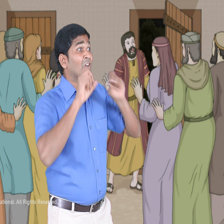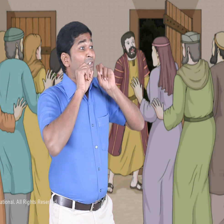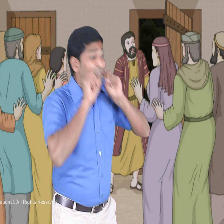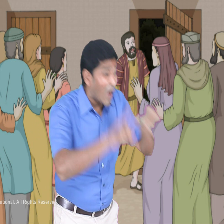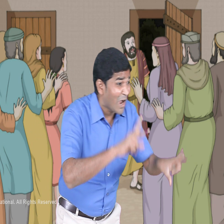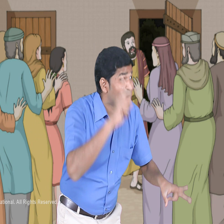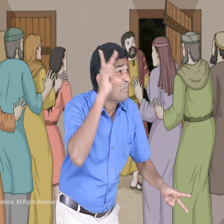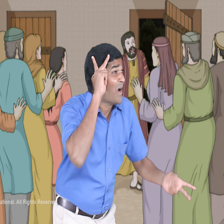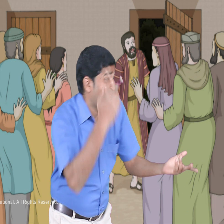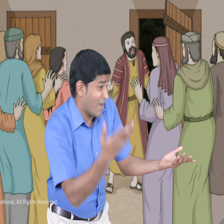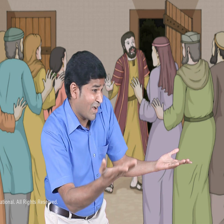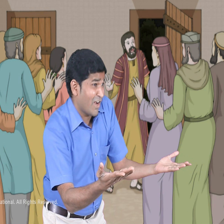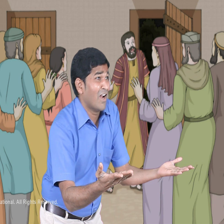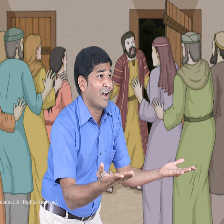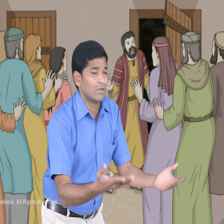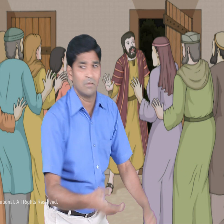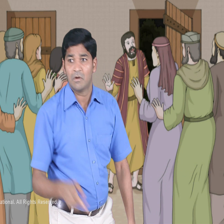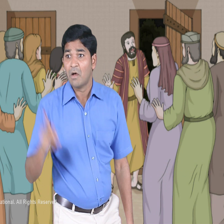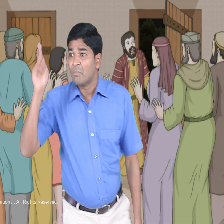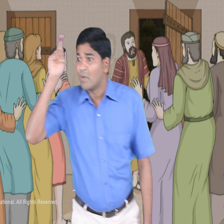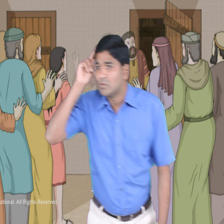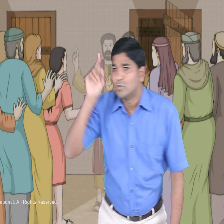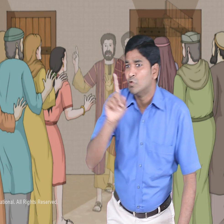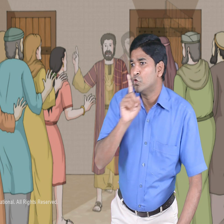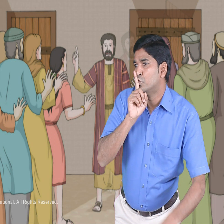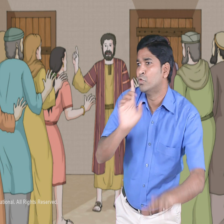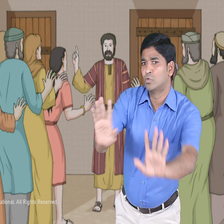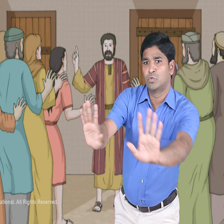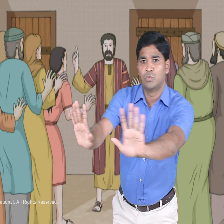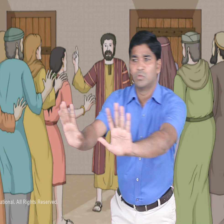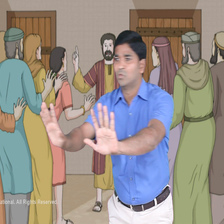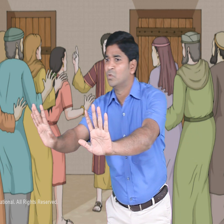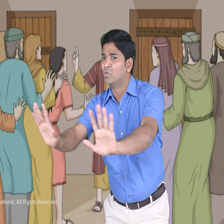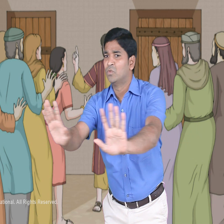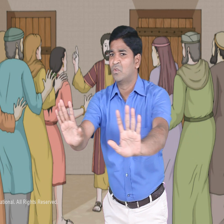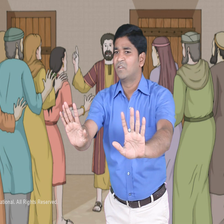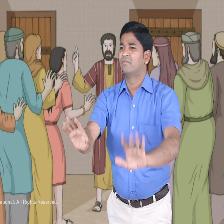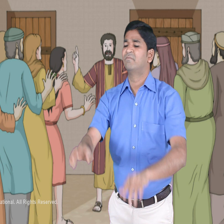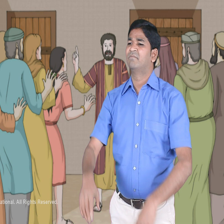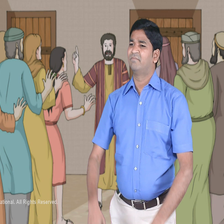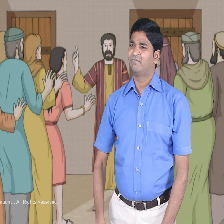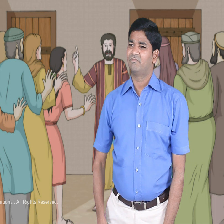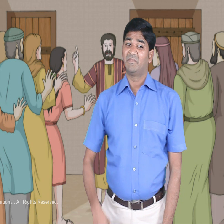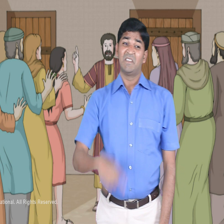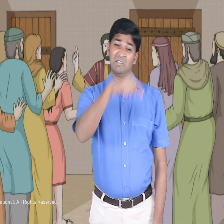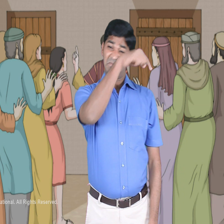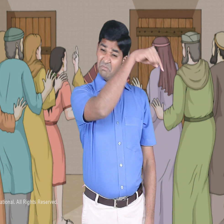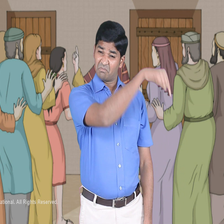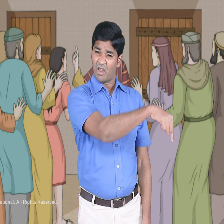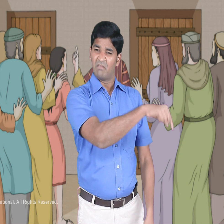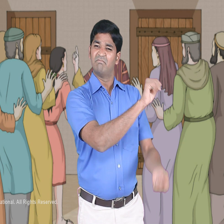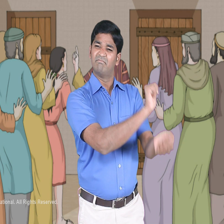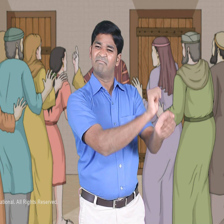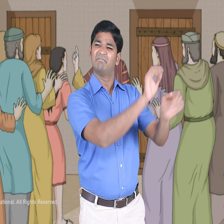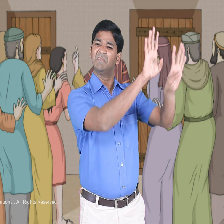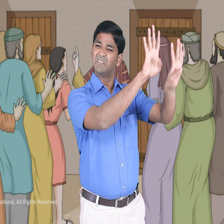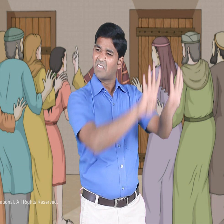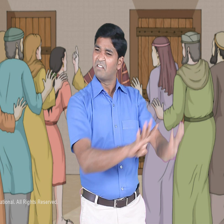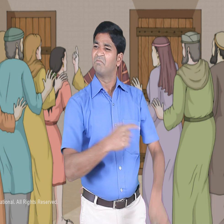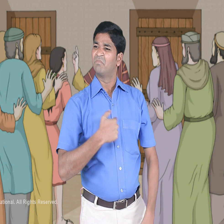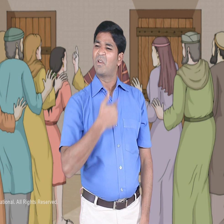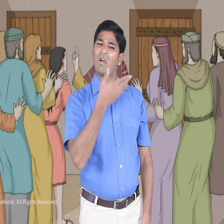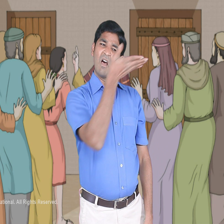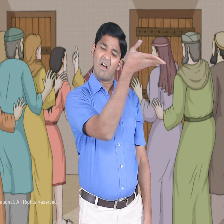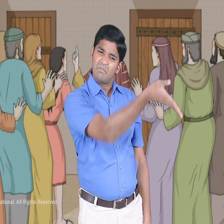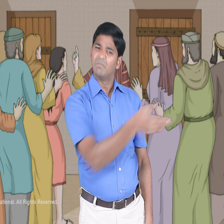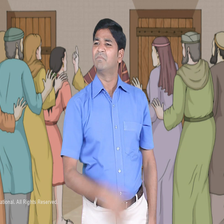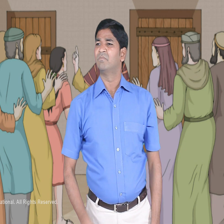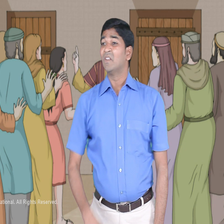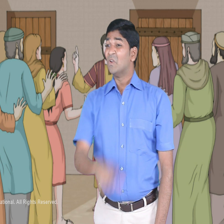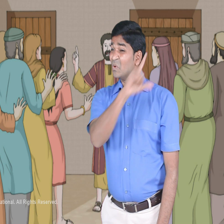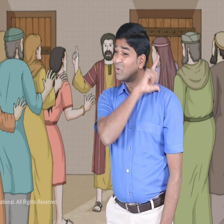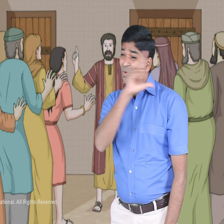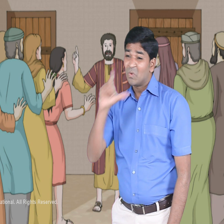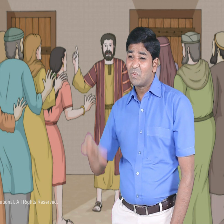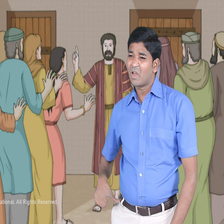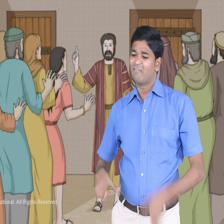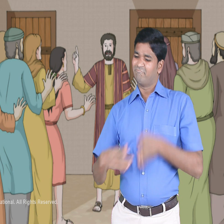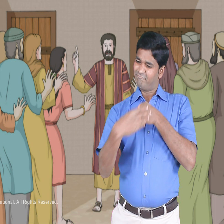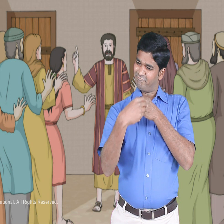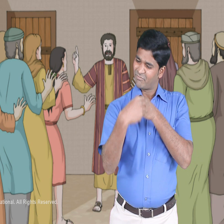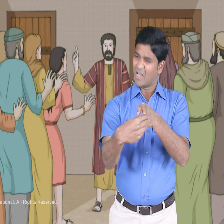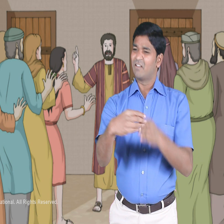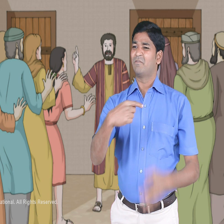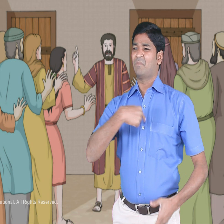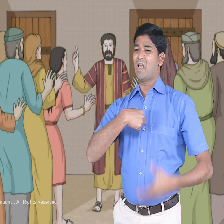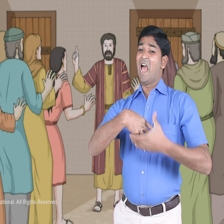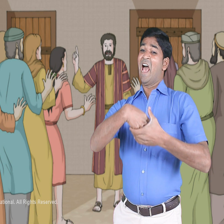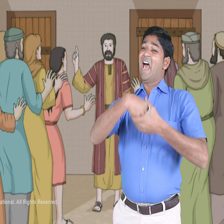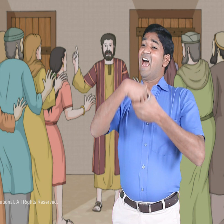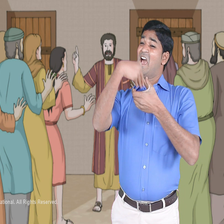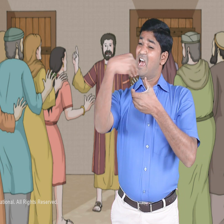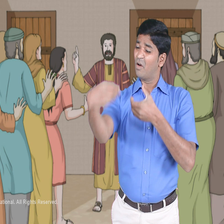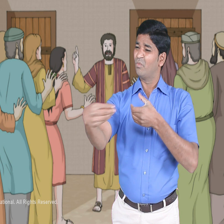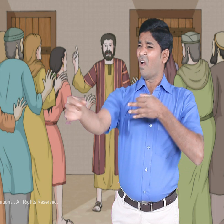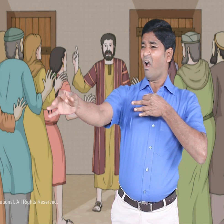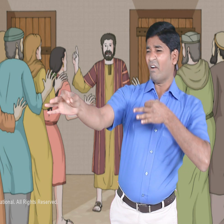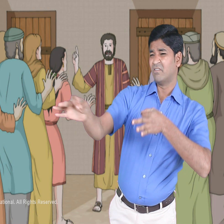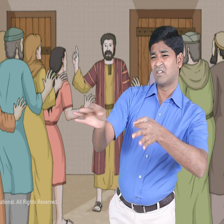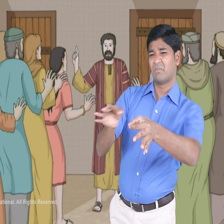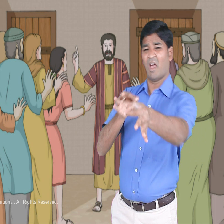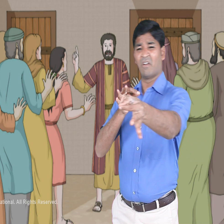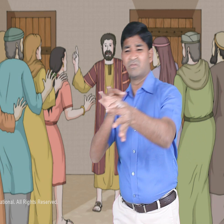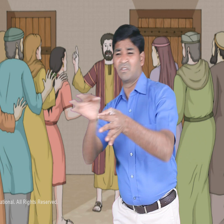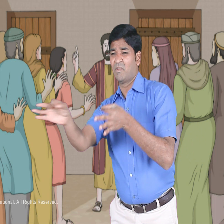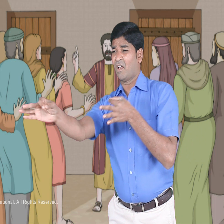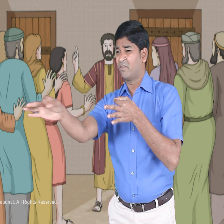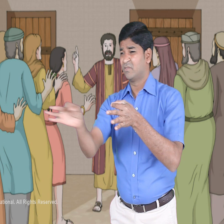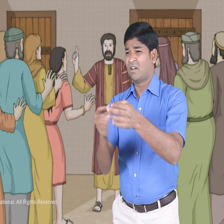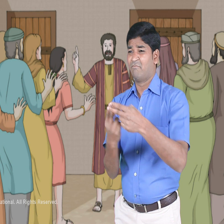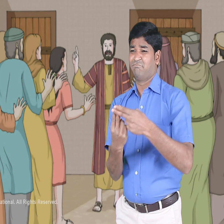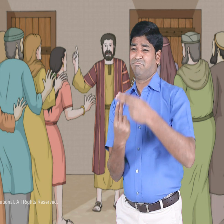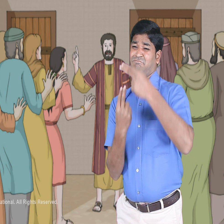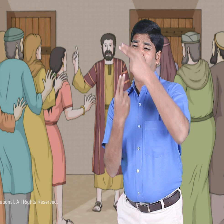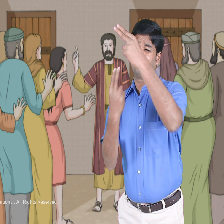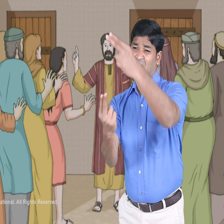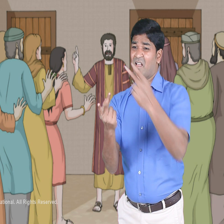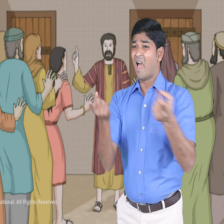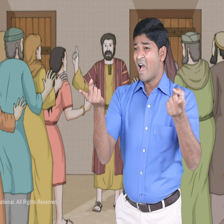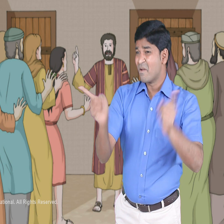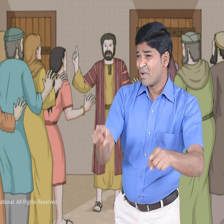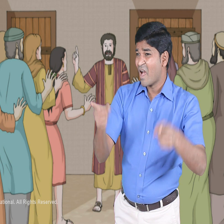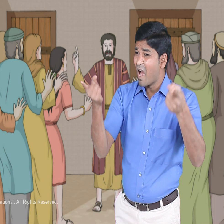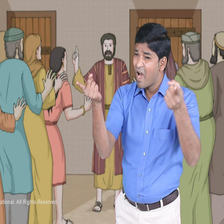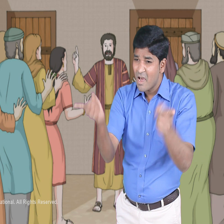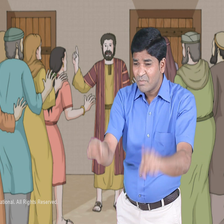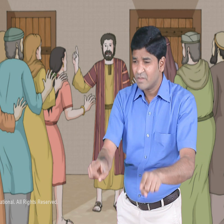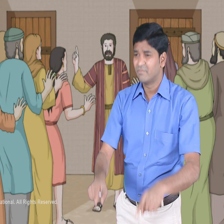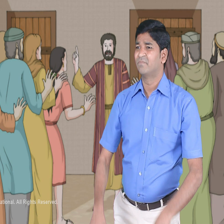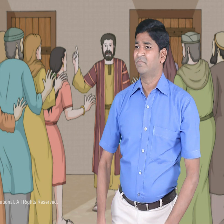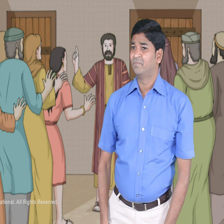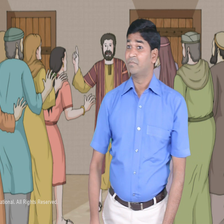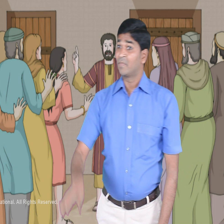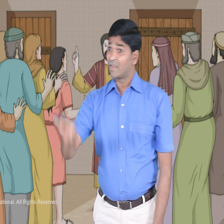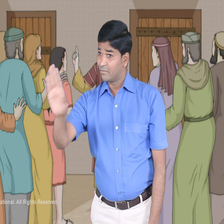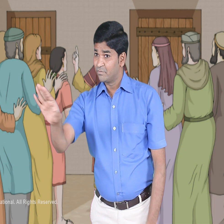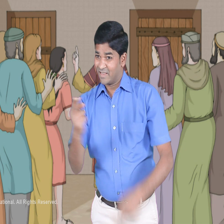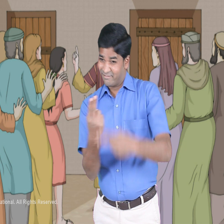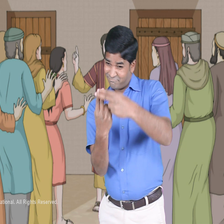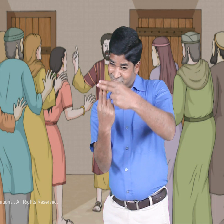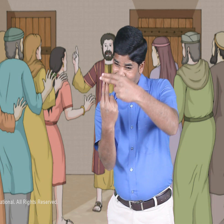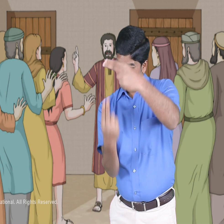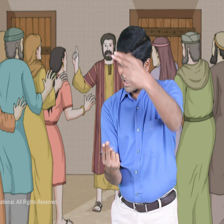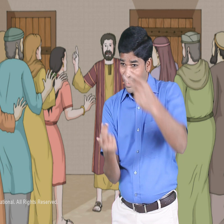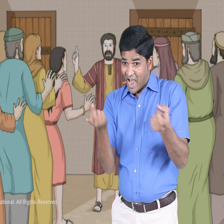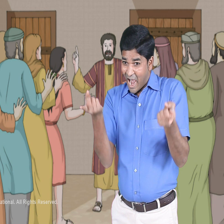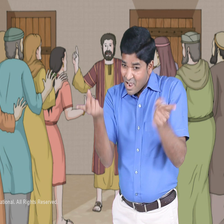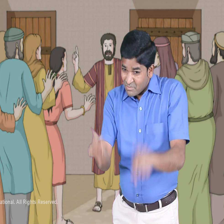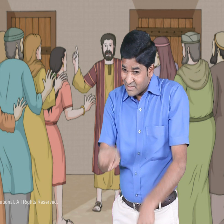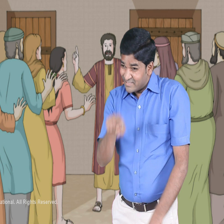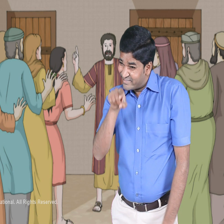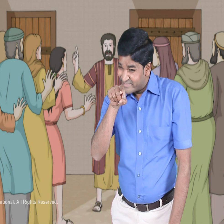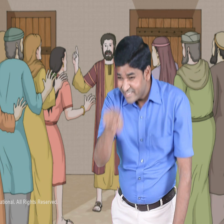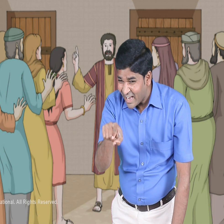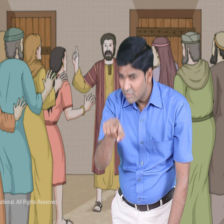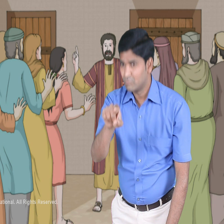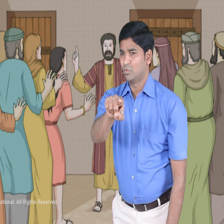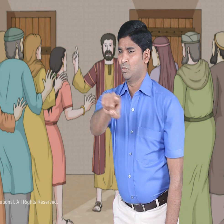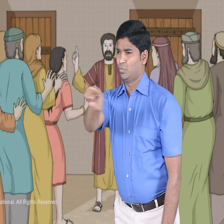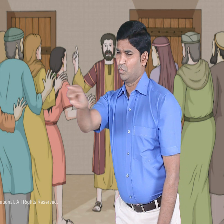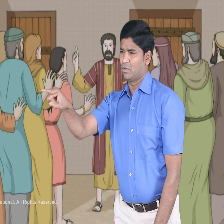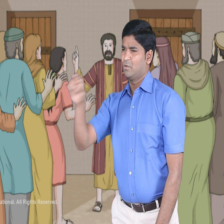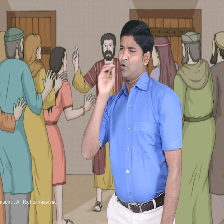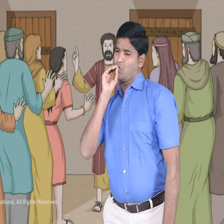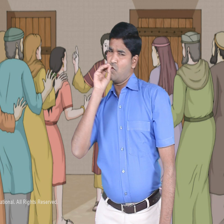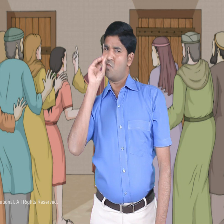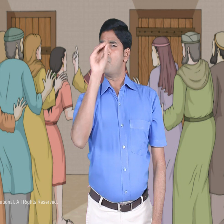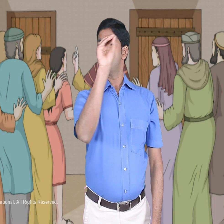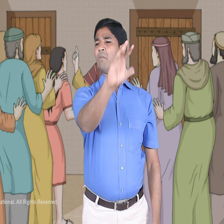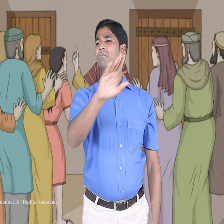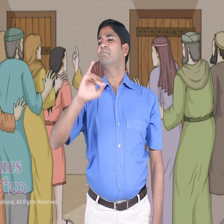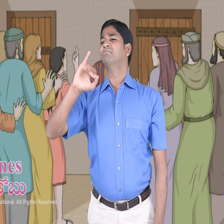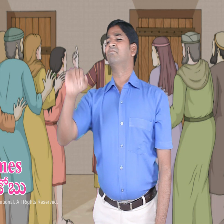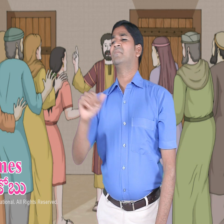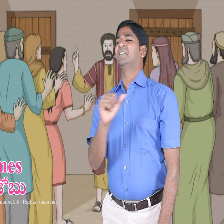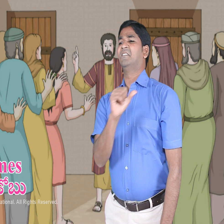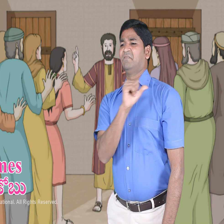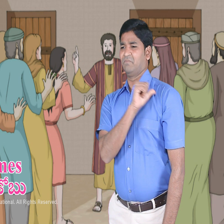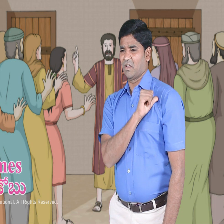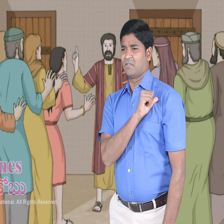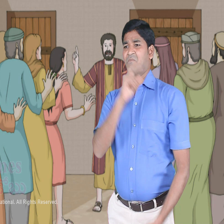Peter motioned with his hand for silence, and he described how the Lord had brought him out of the prison.